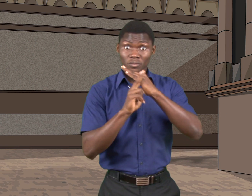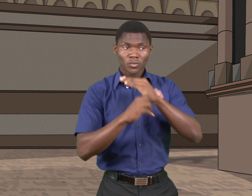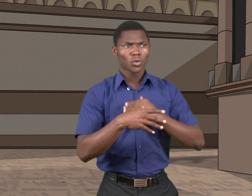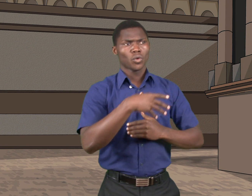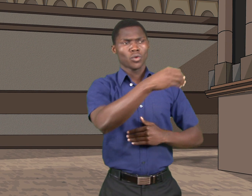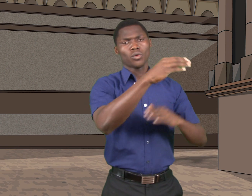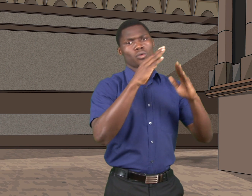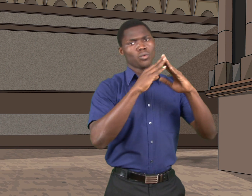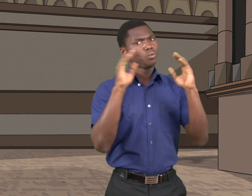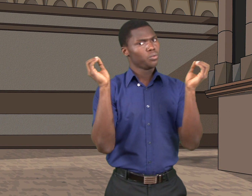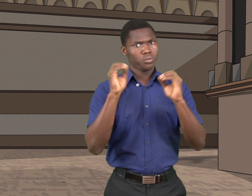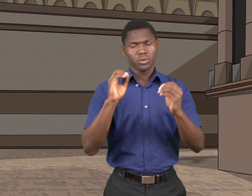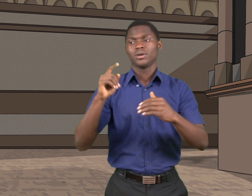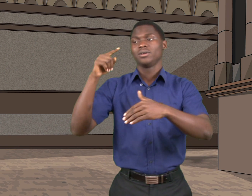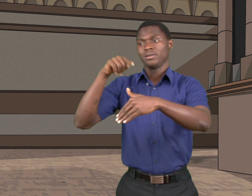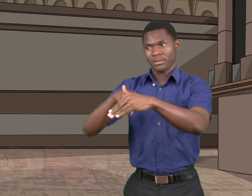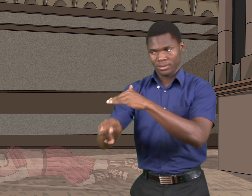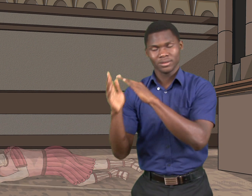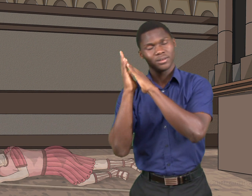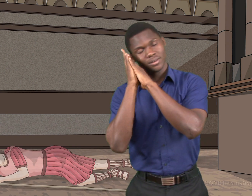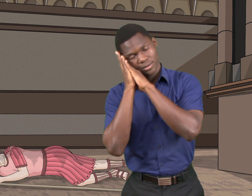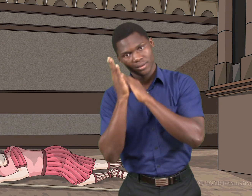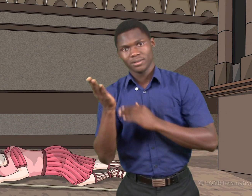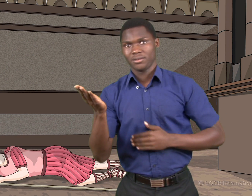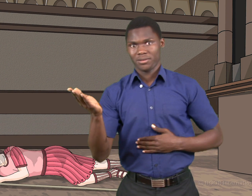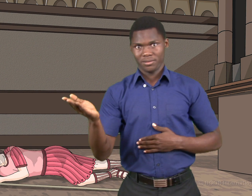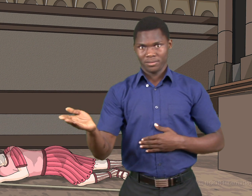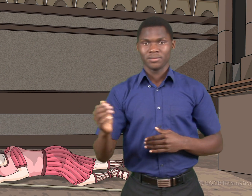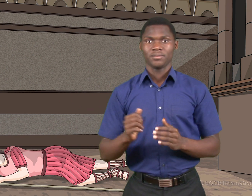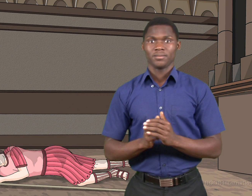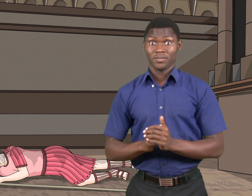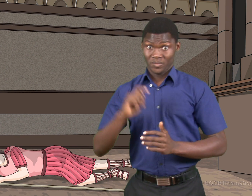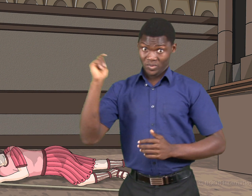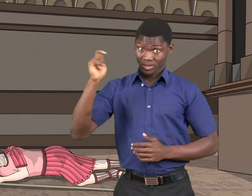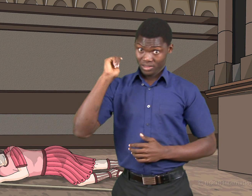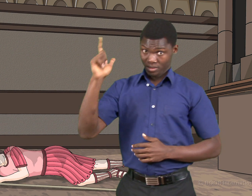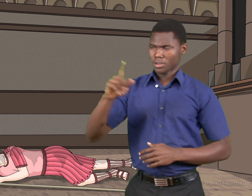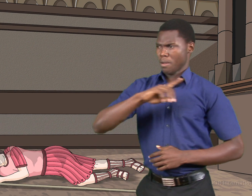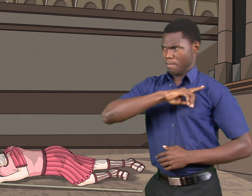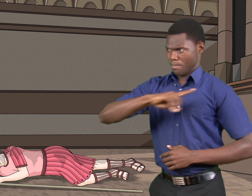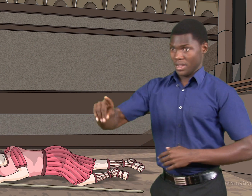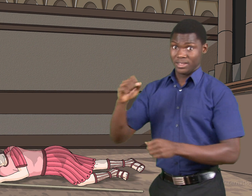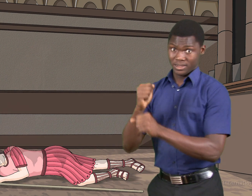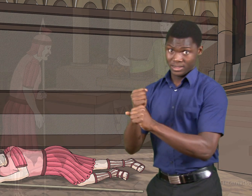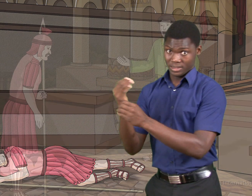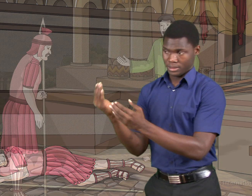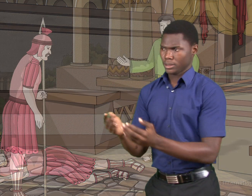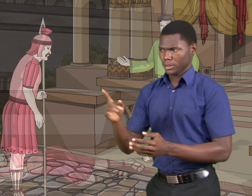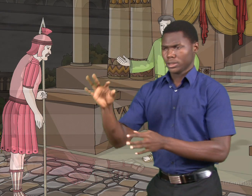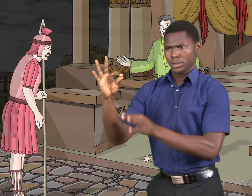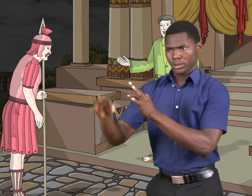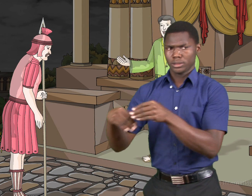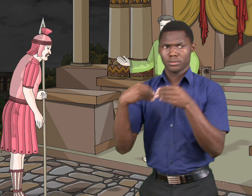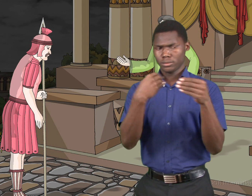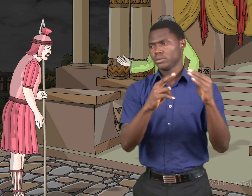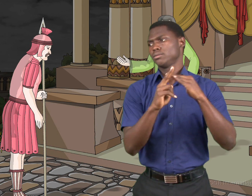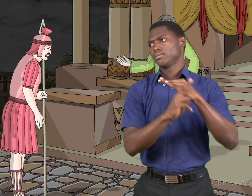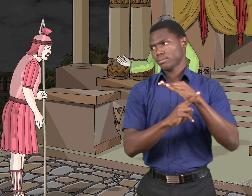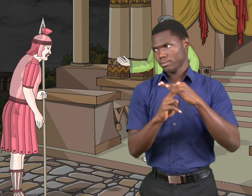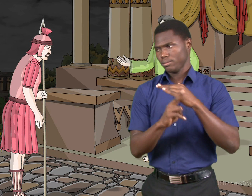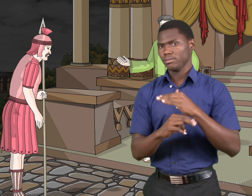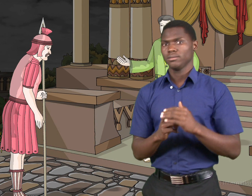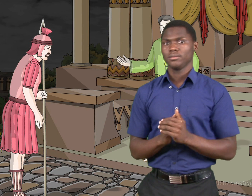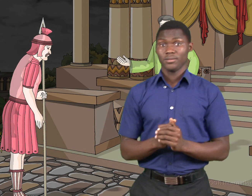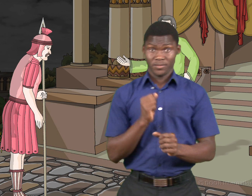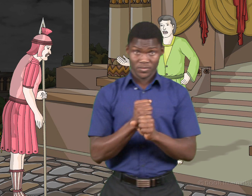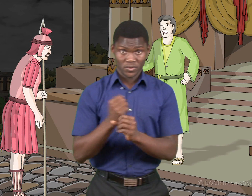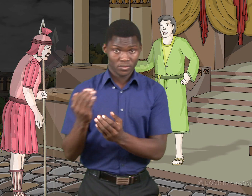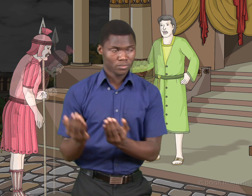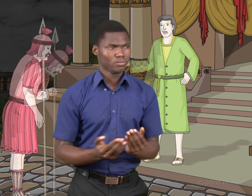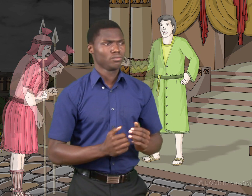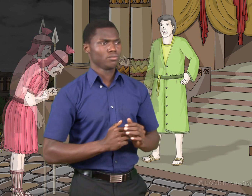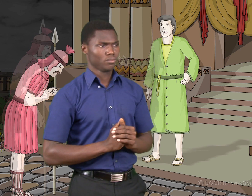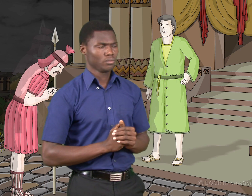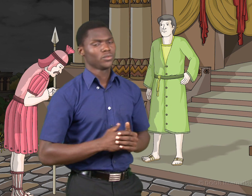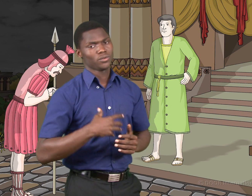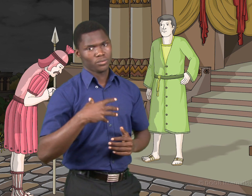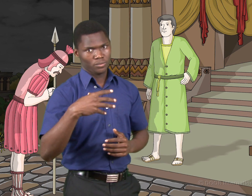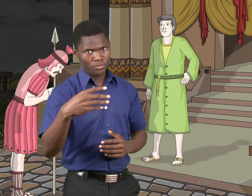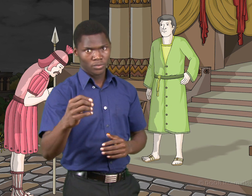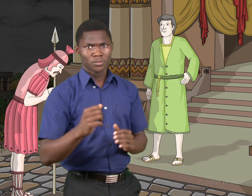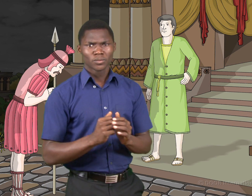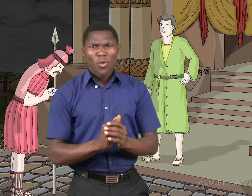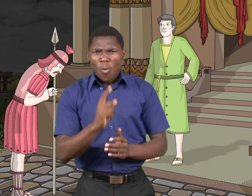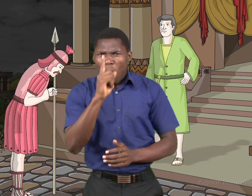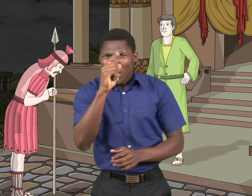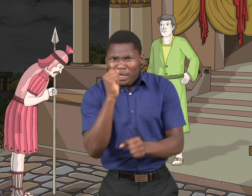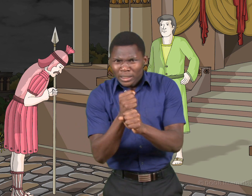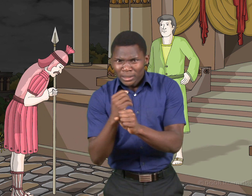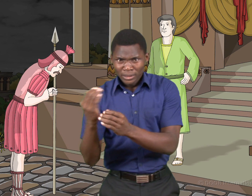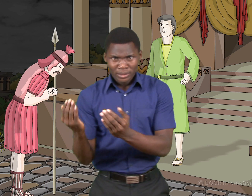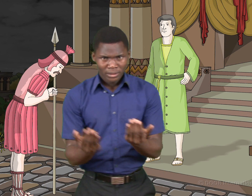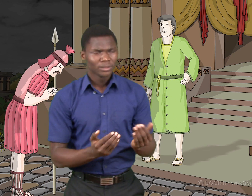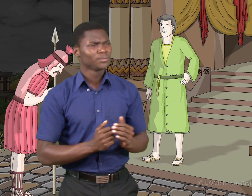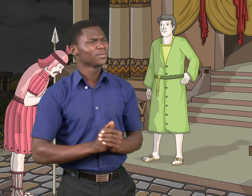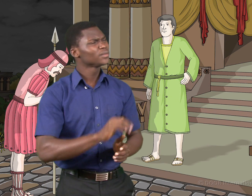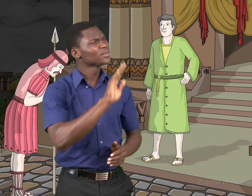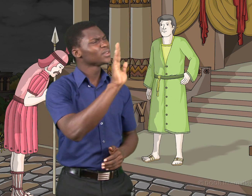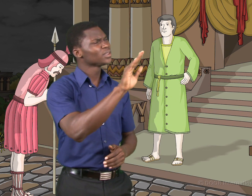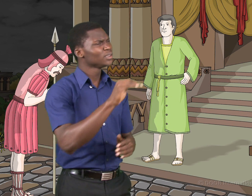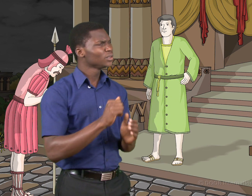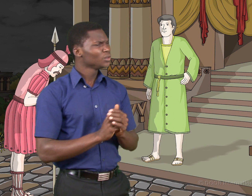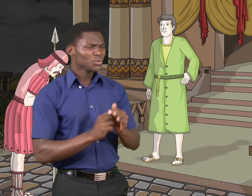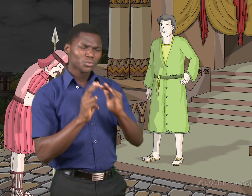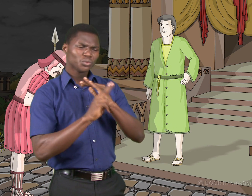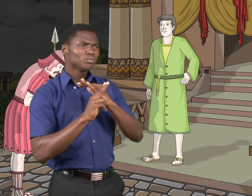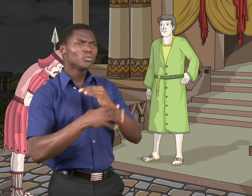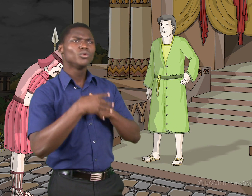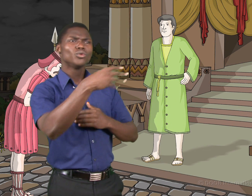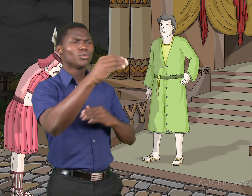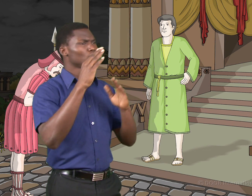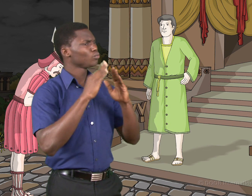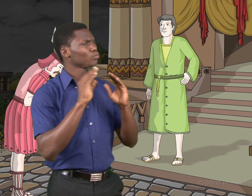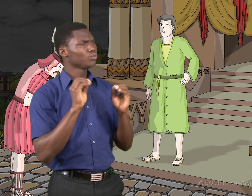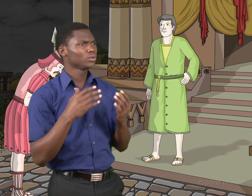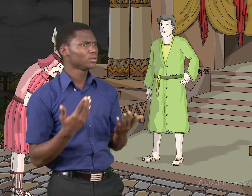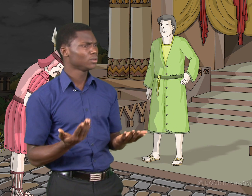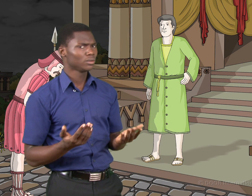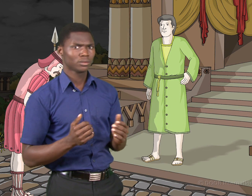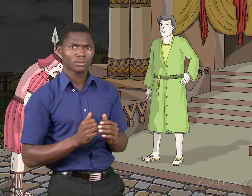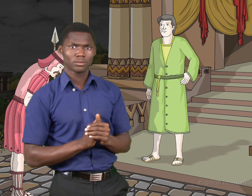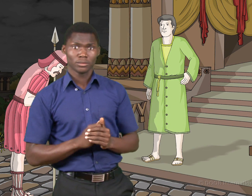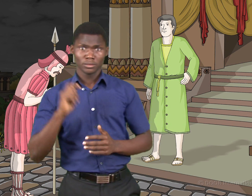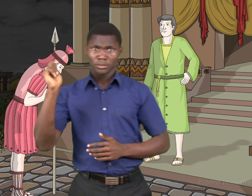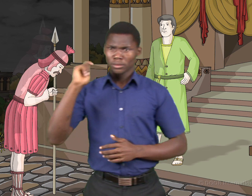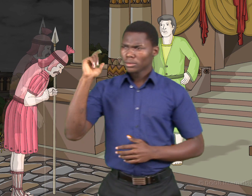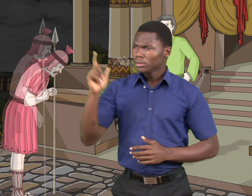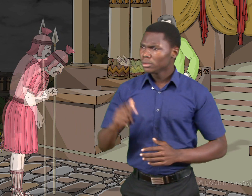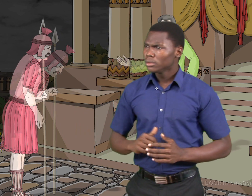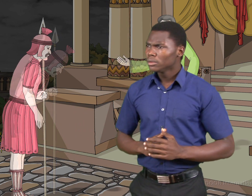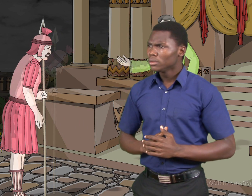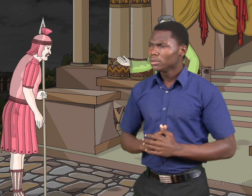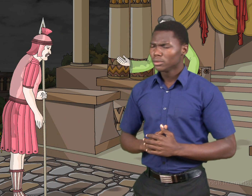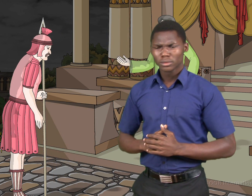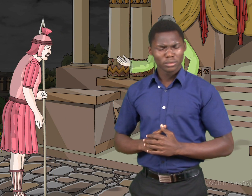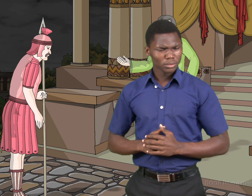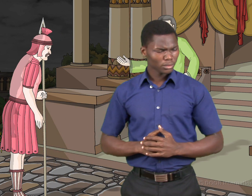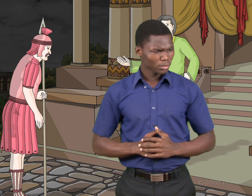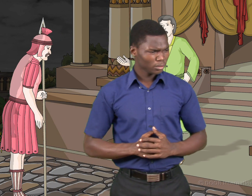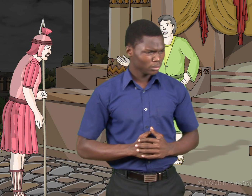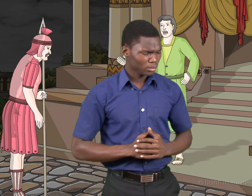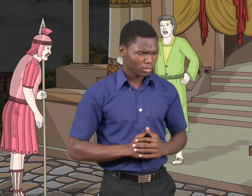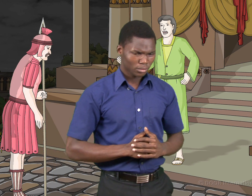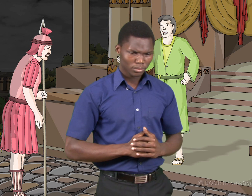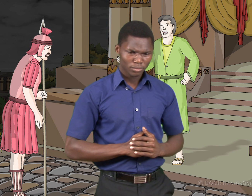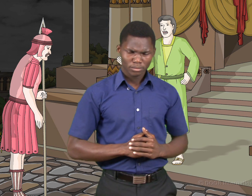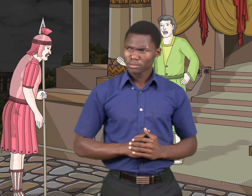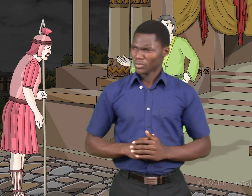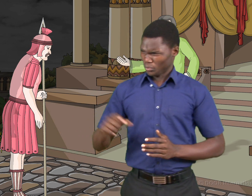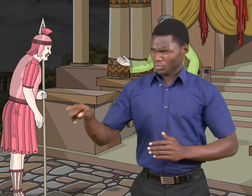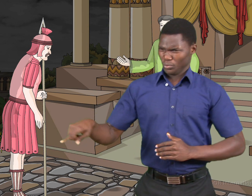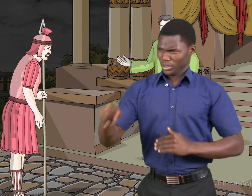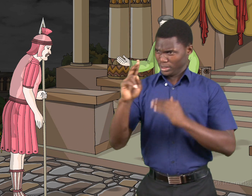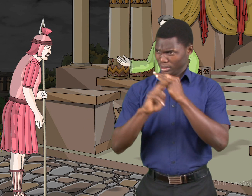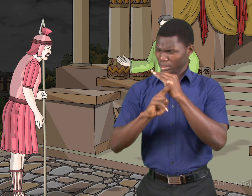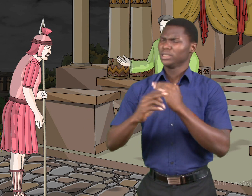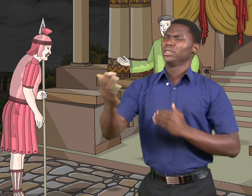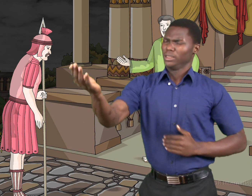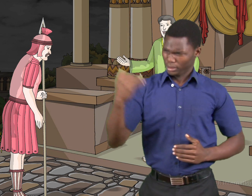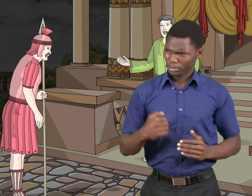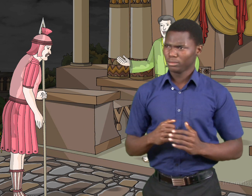But Uriah slept at the door of the palace with all his master’s servants;